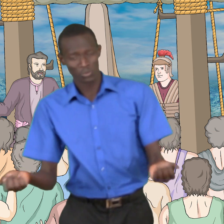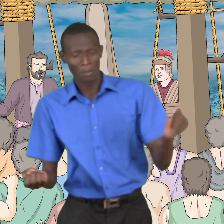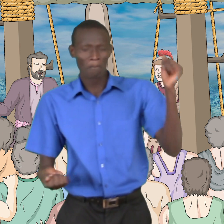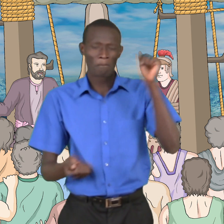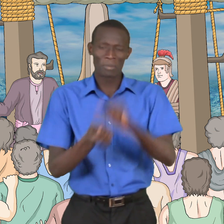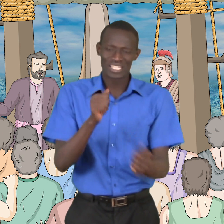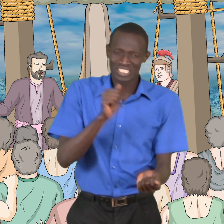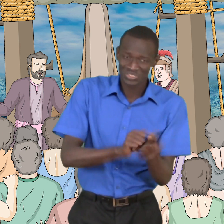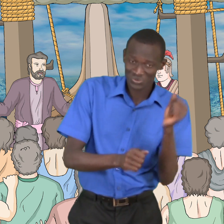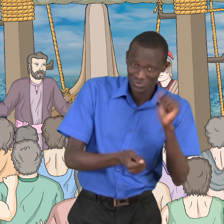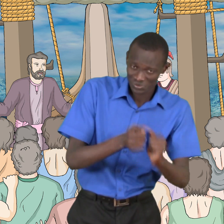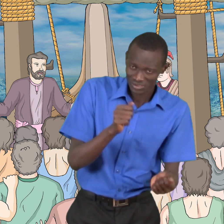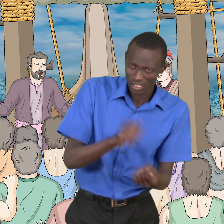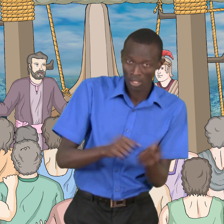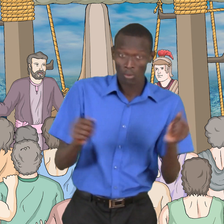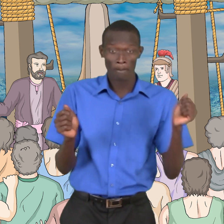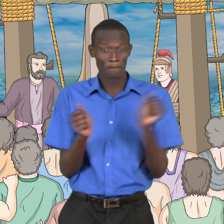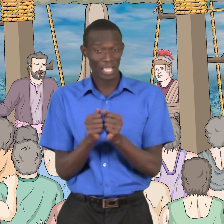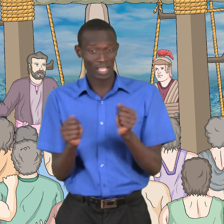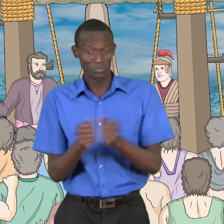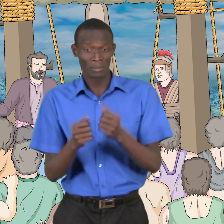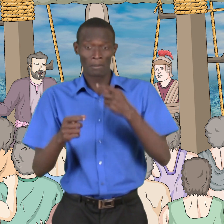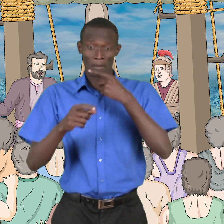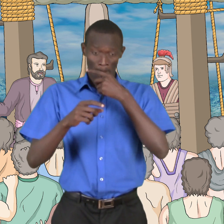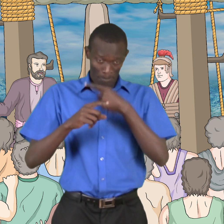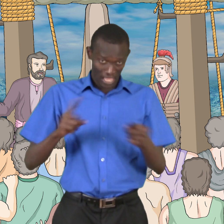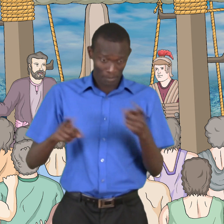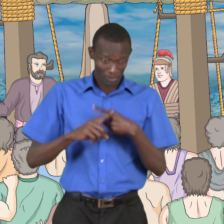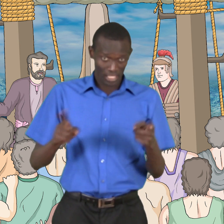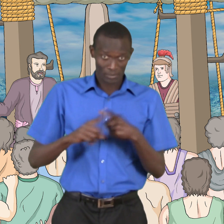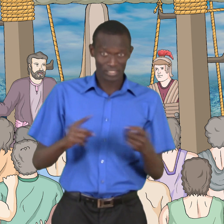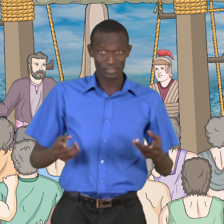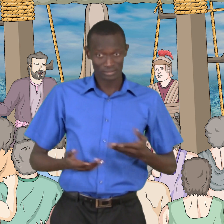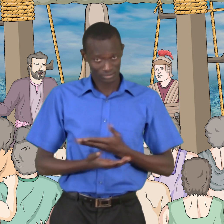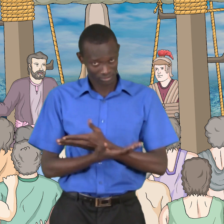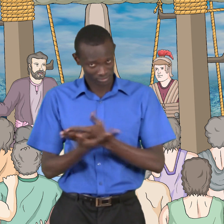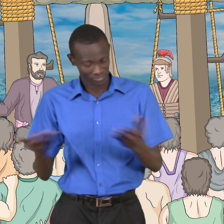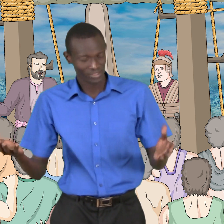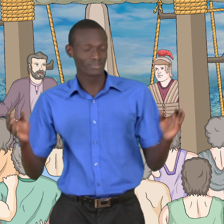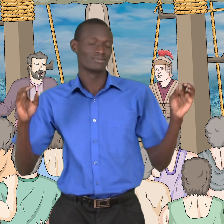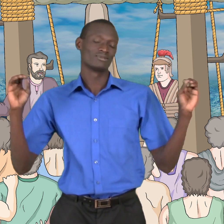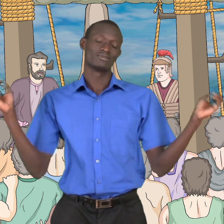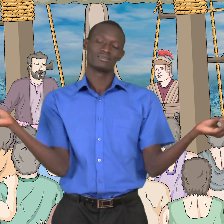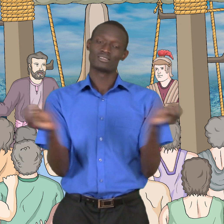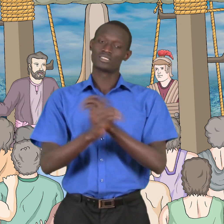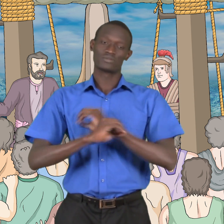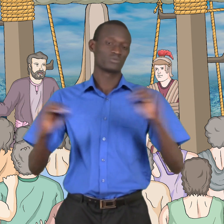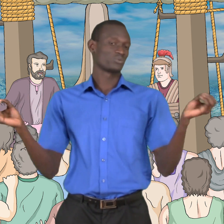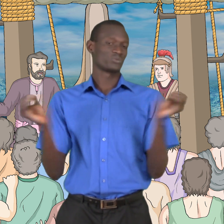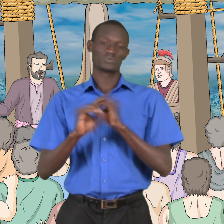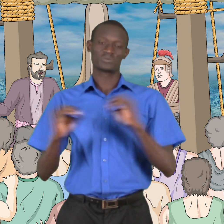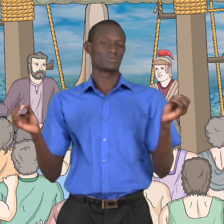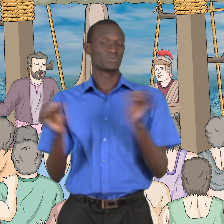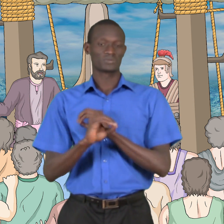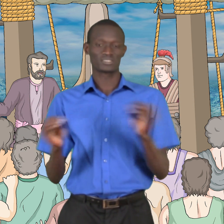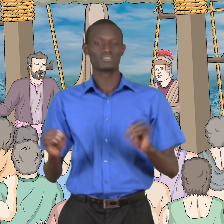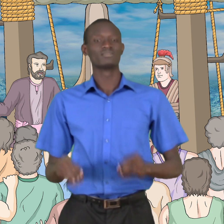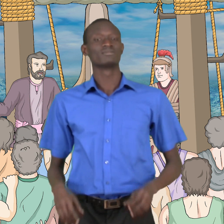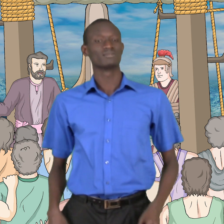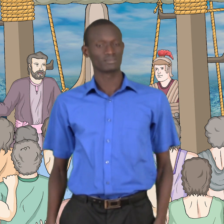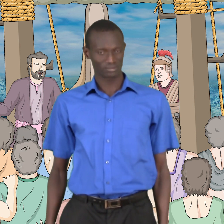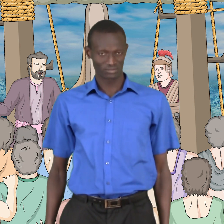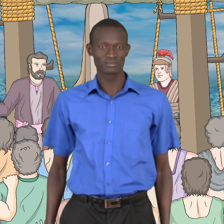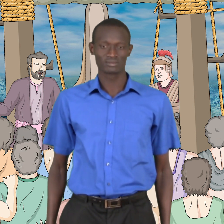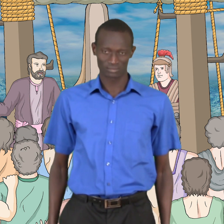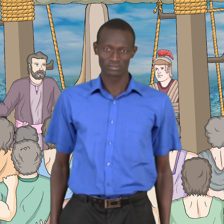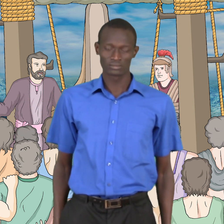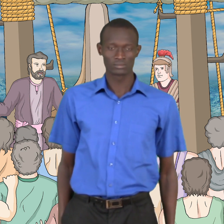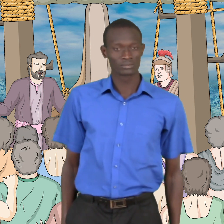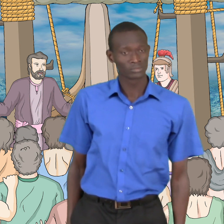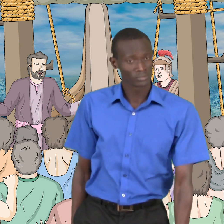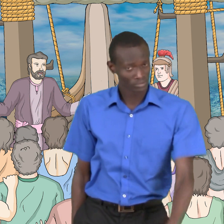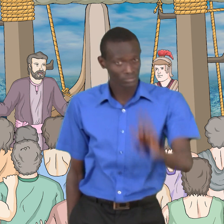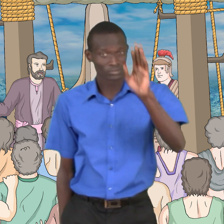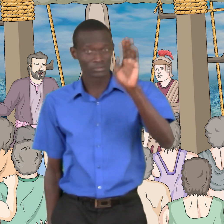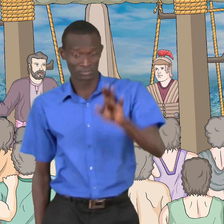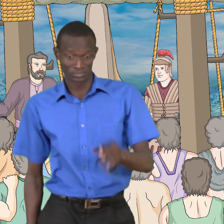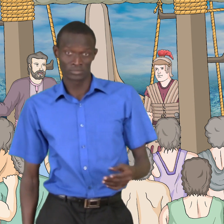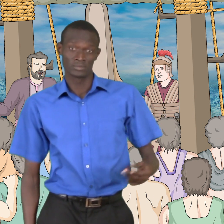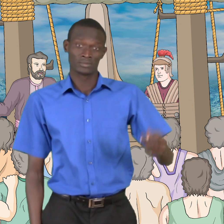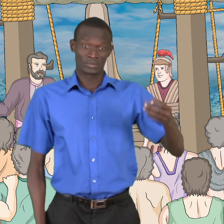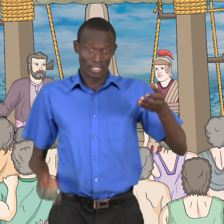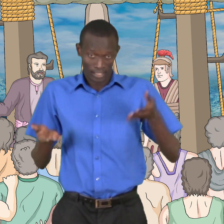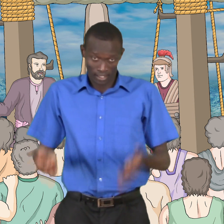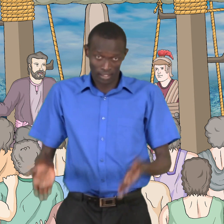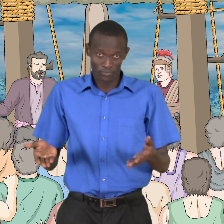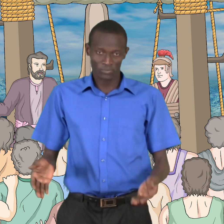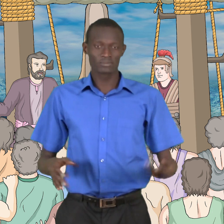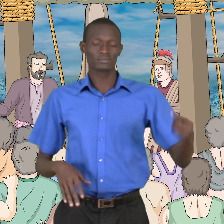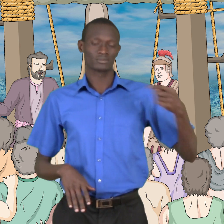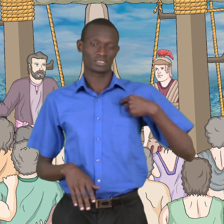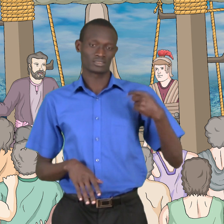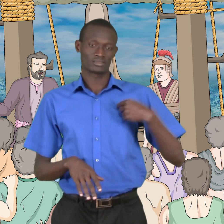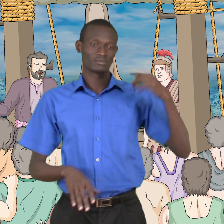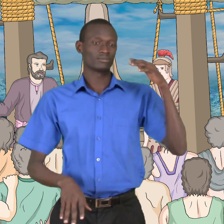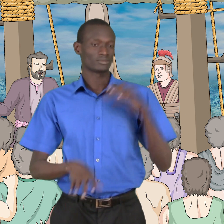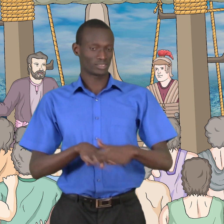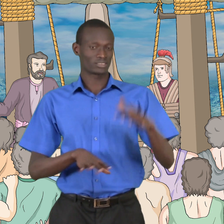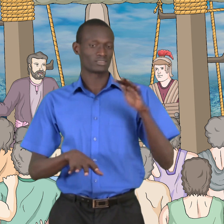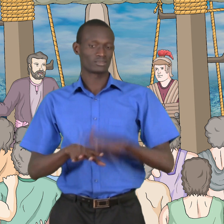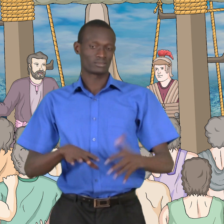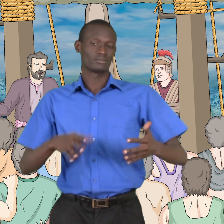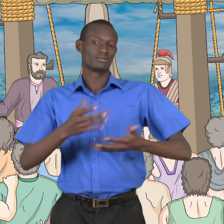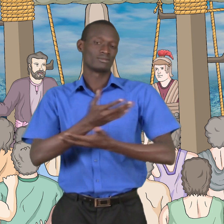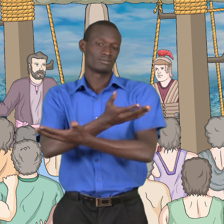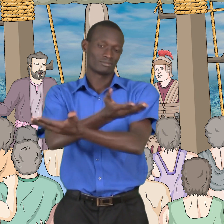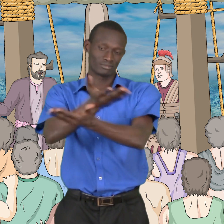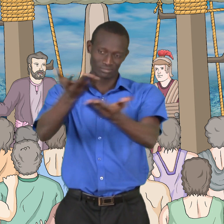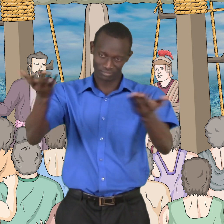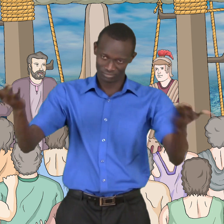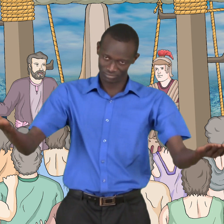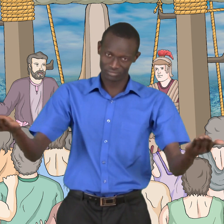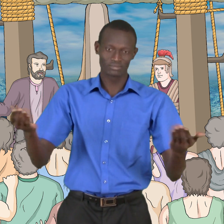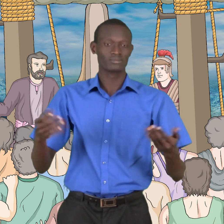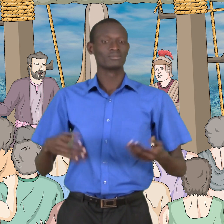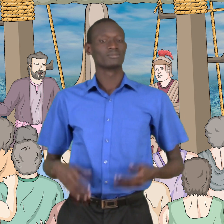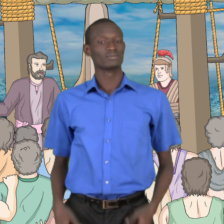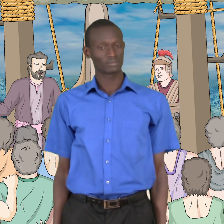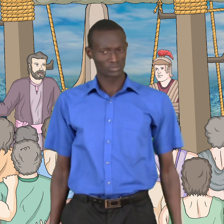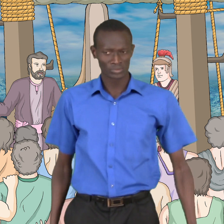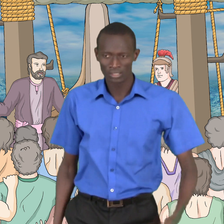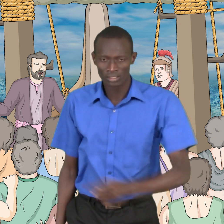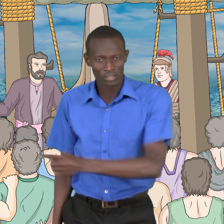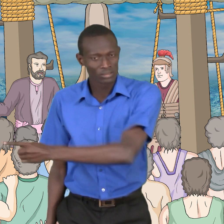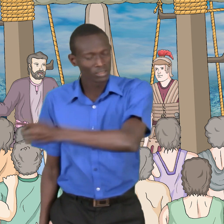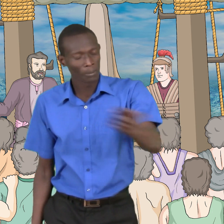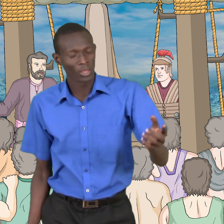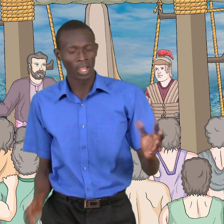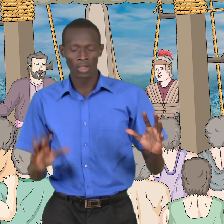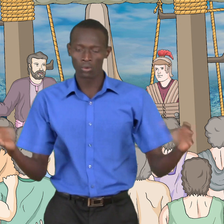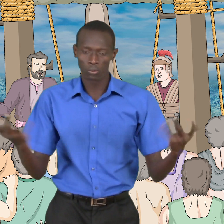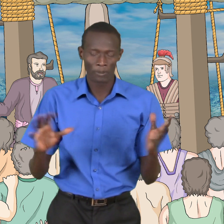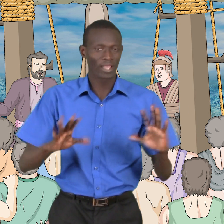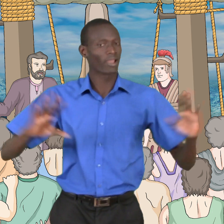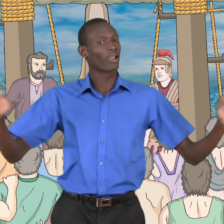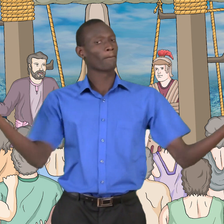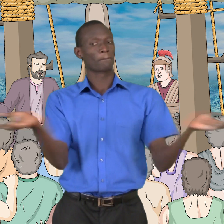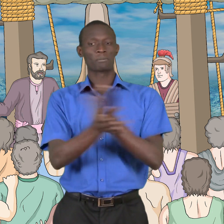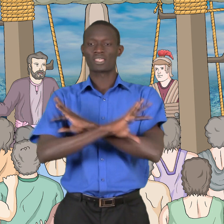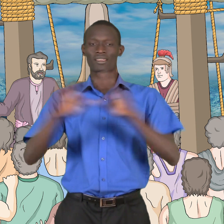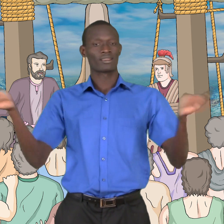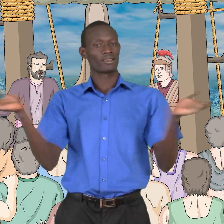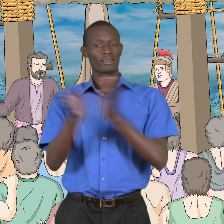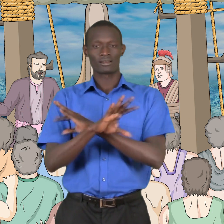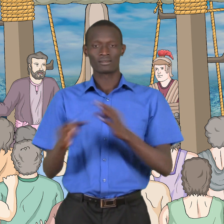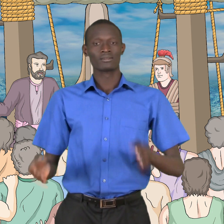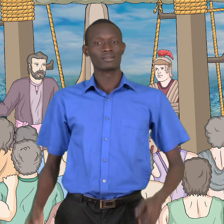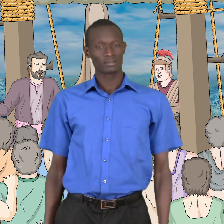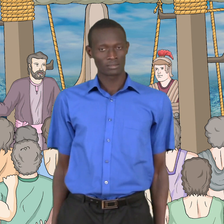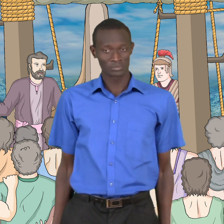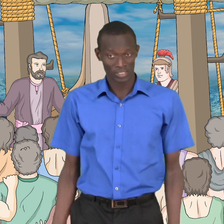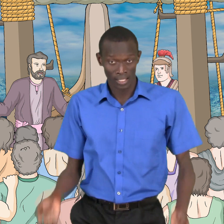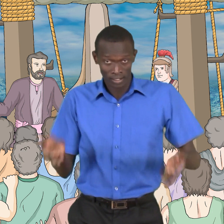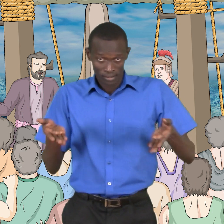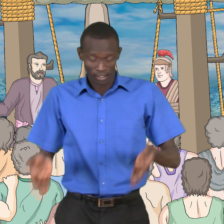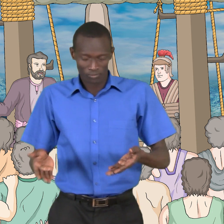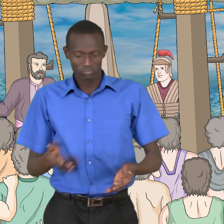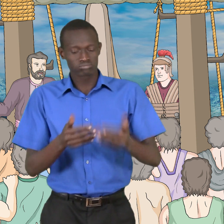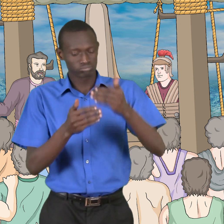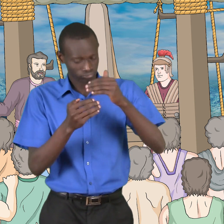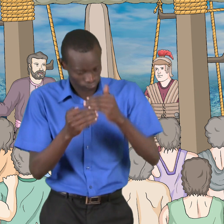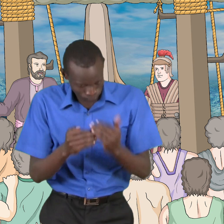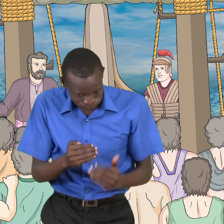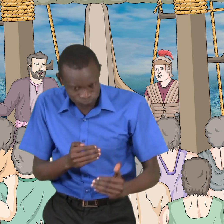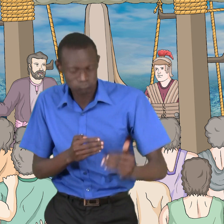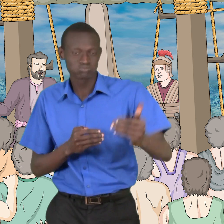Then you would have averted this disaster and loss.